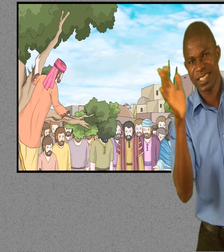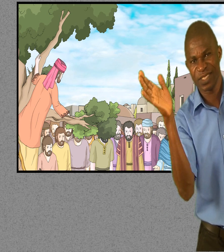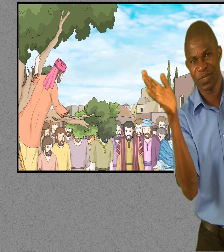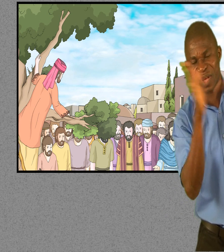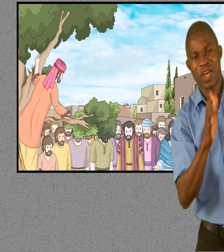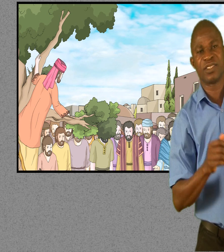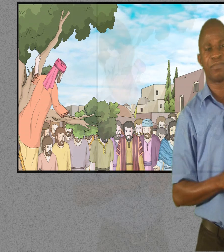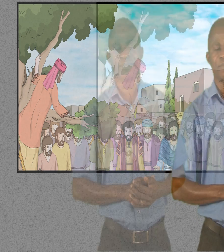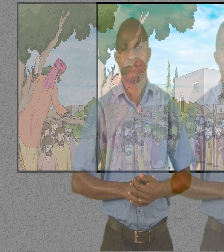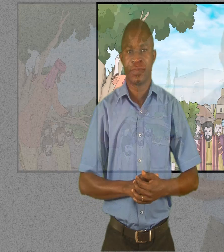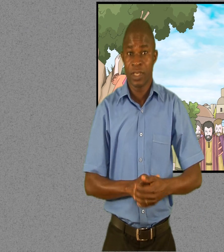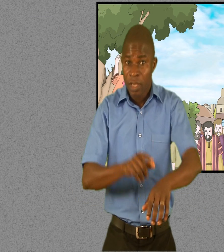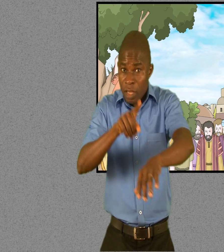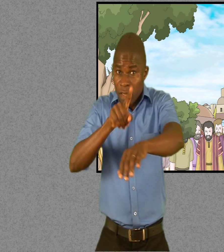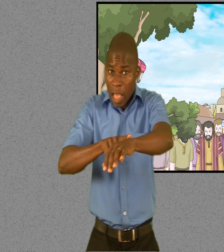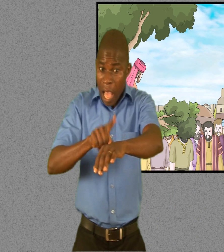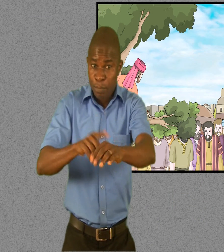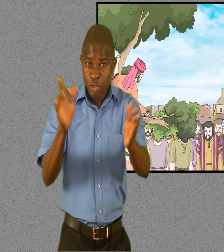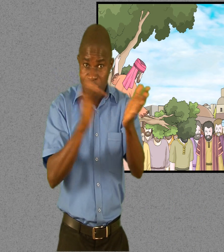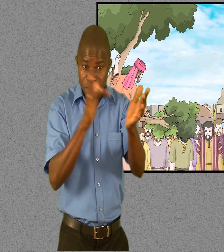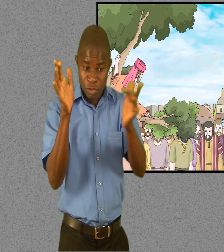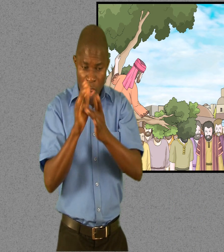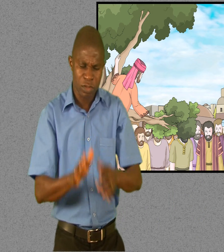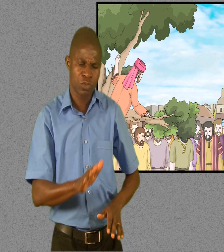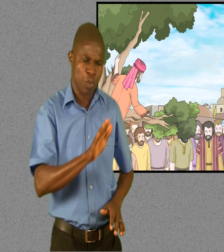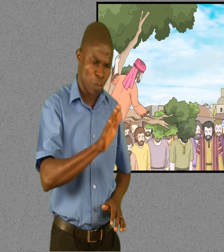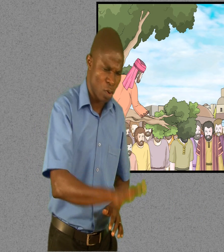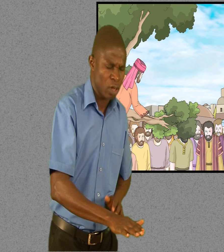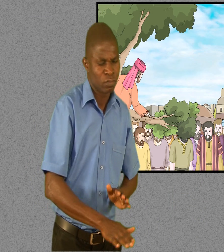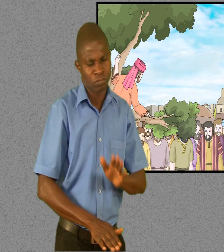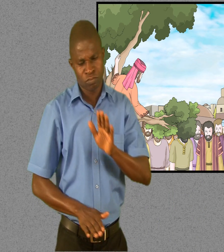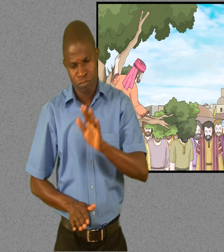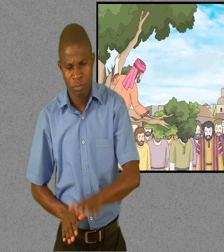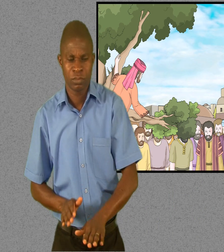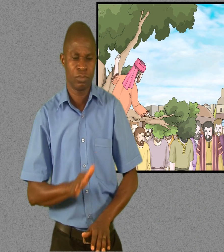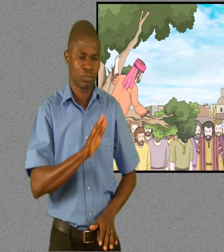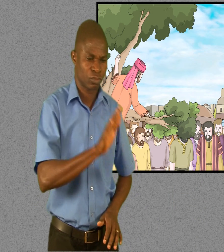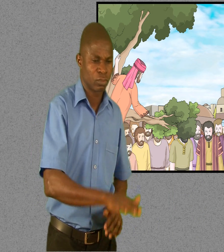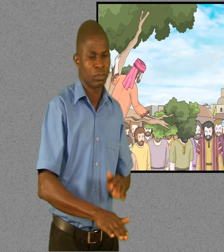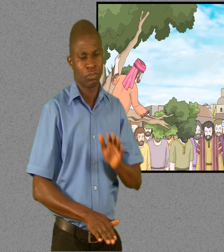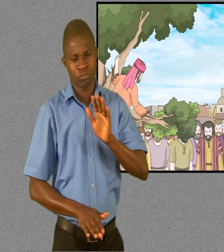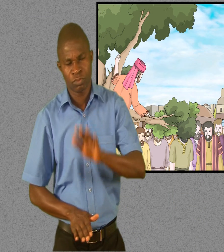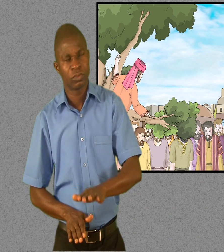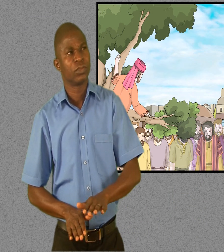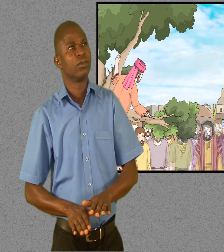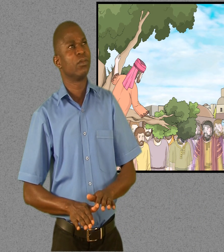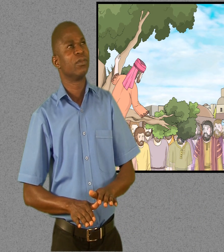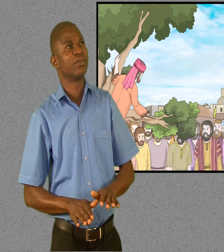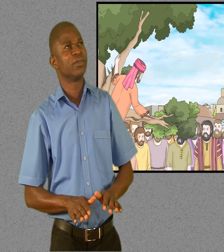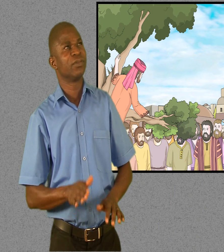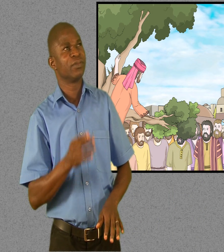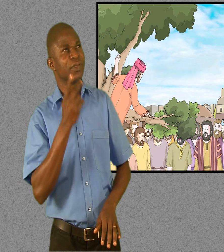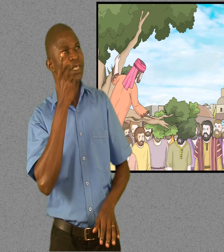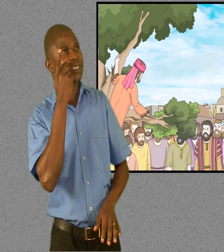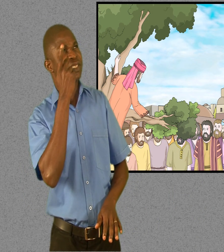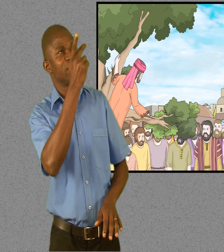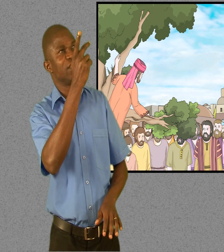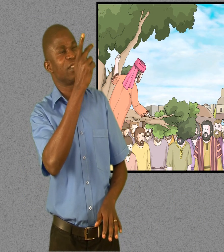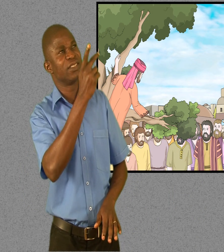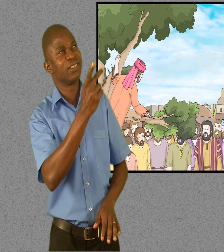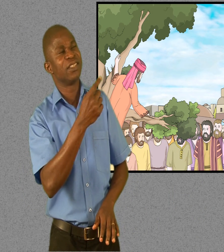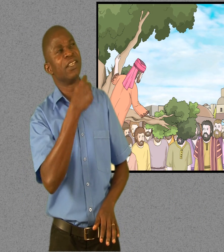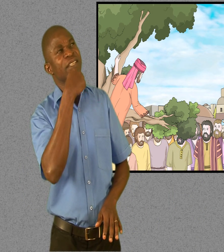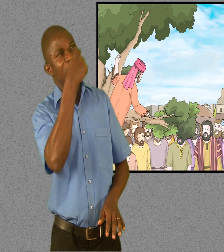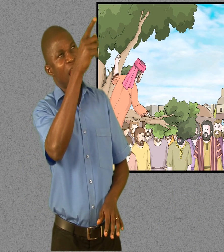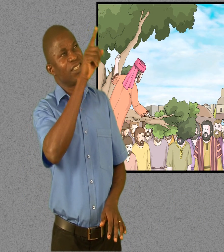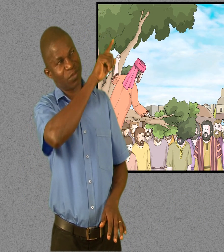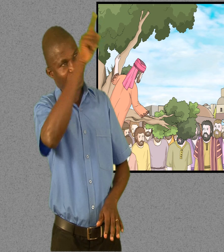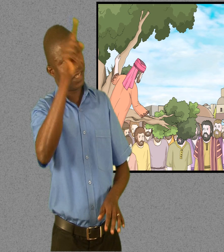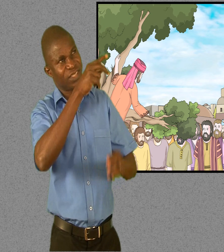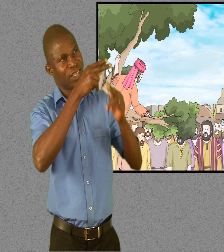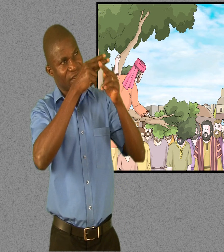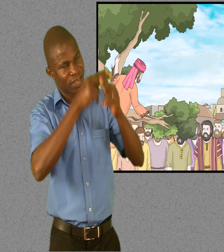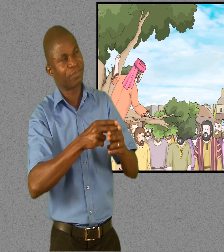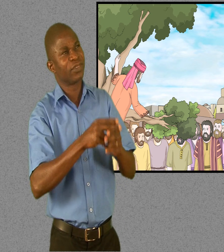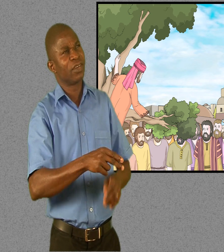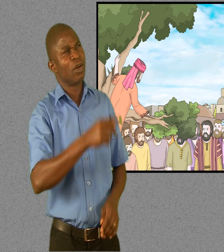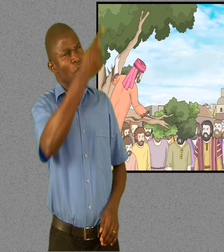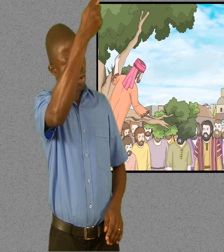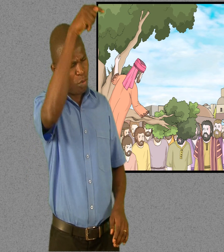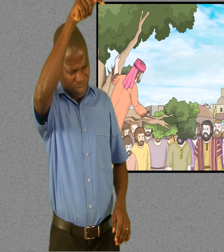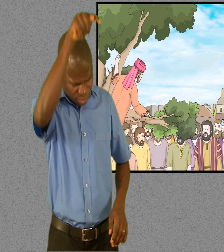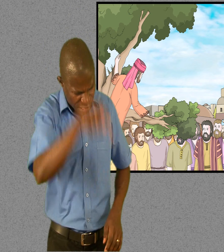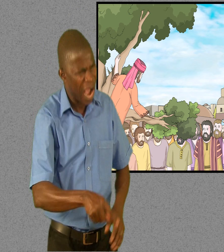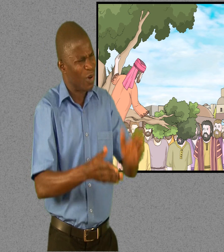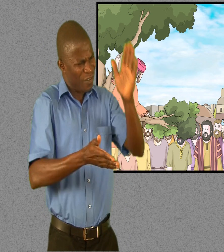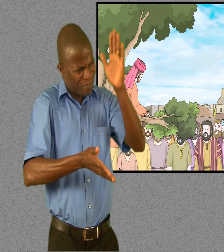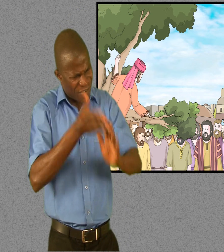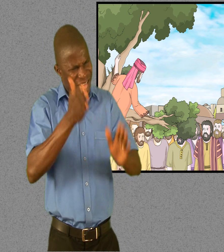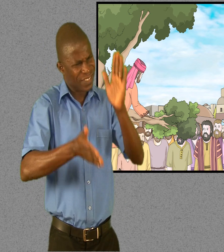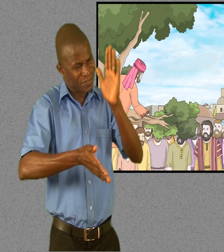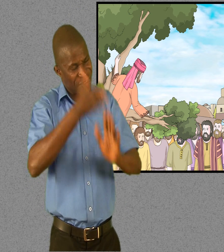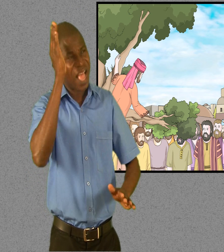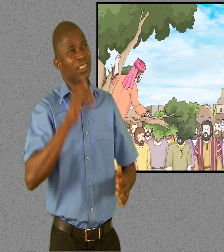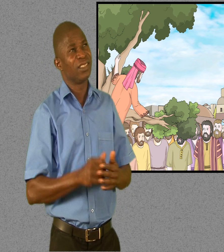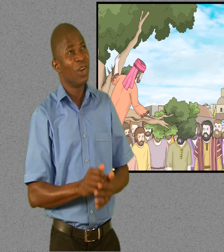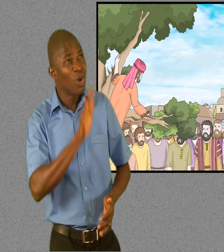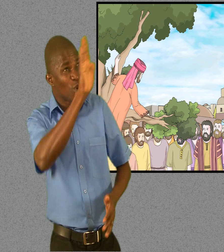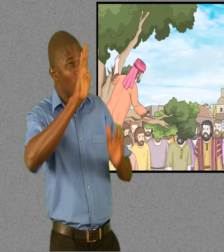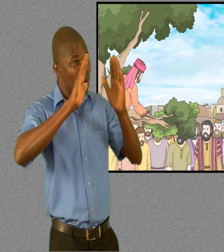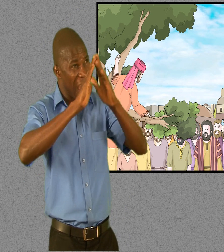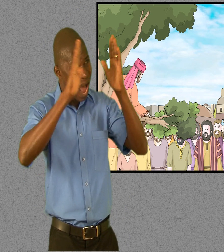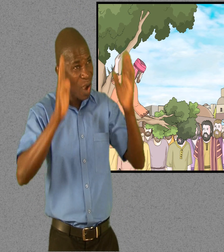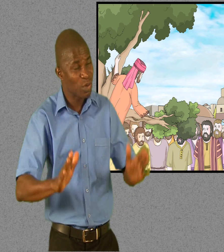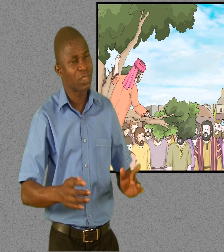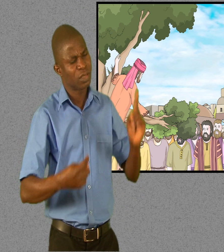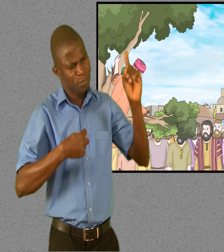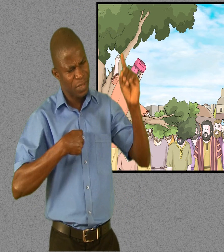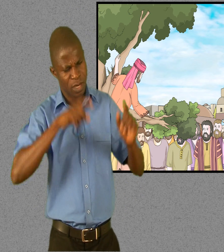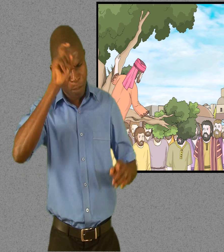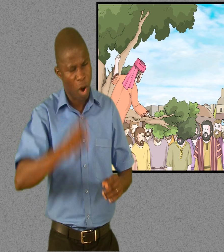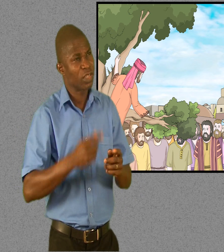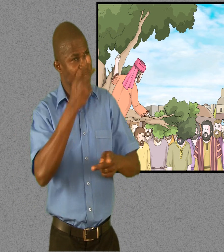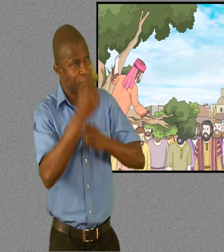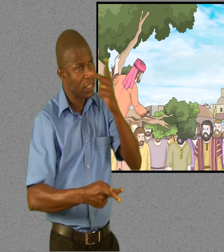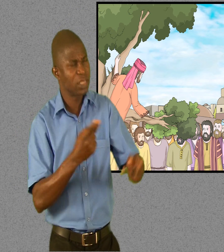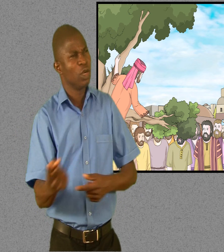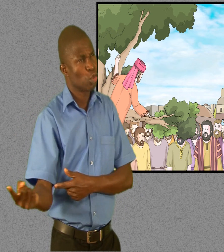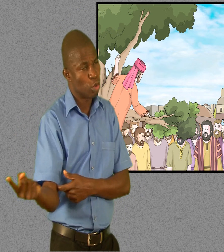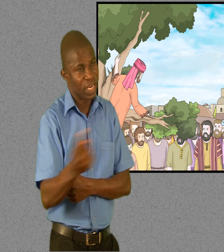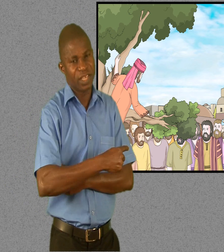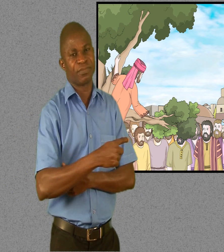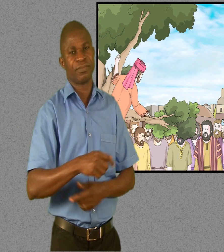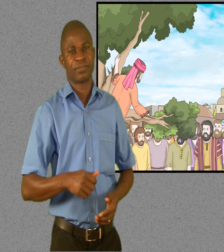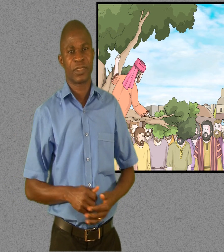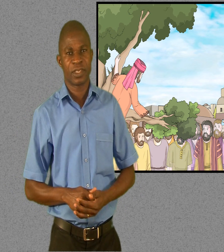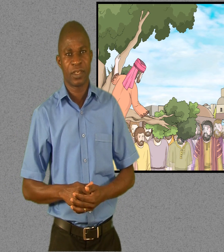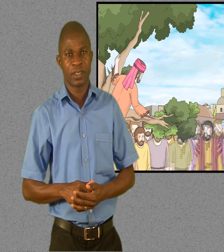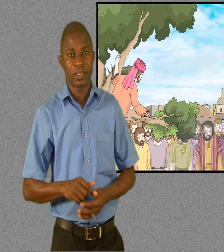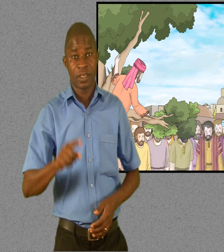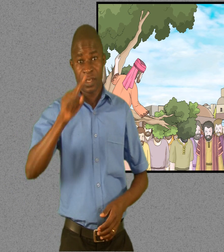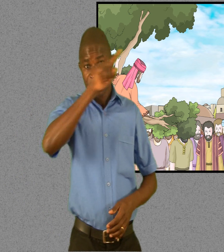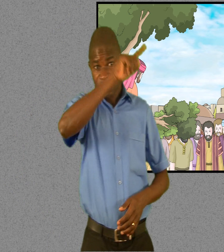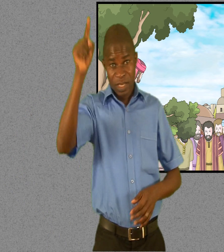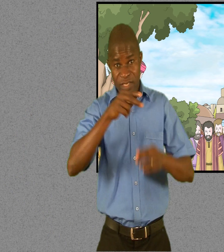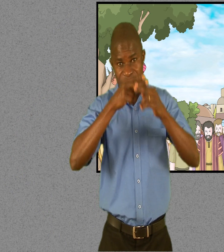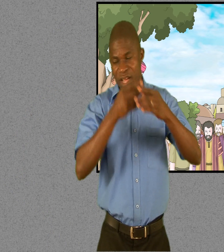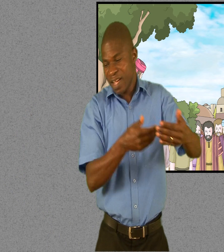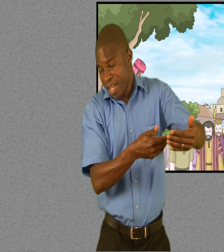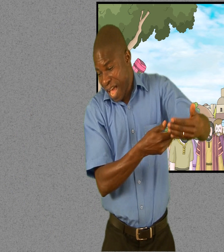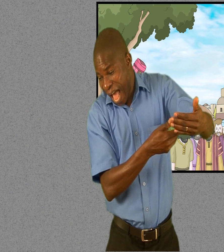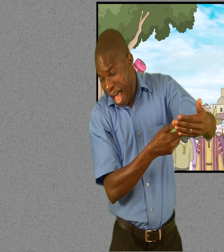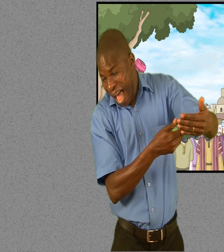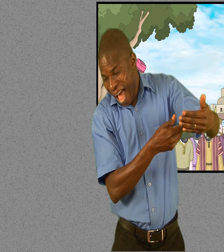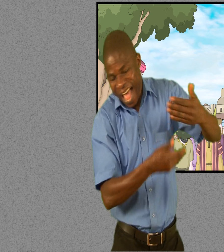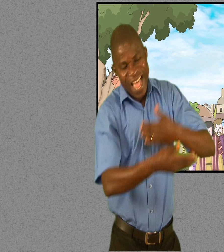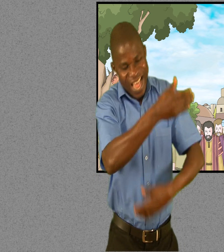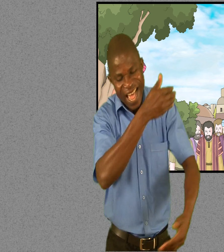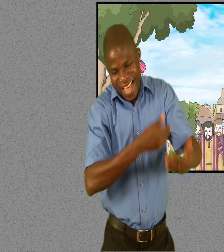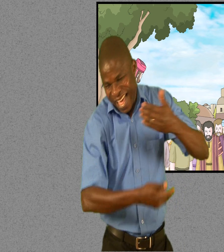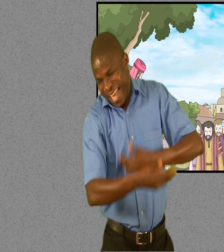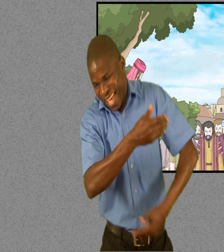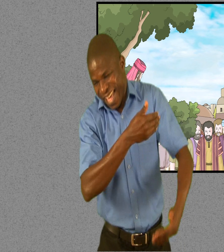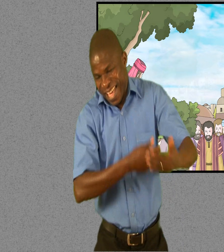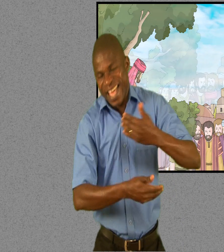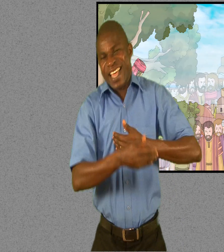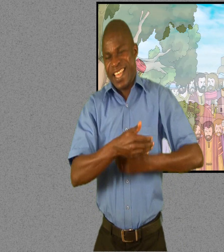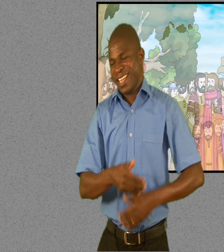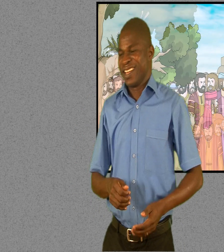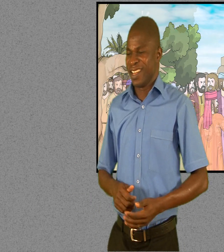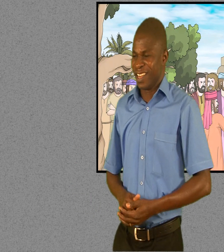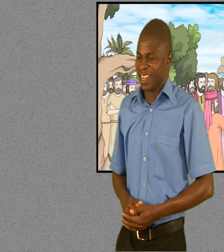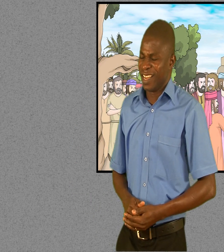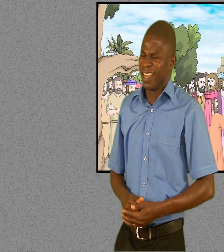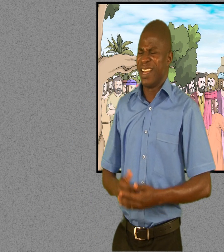When Jesus came to that place, He looked up and said, “Zacchaeus, hurry down, for I must stay at your house today.”